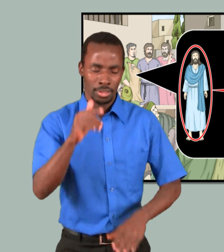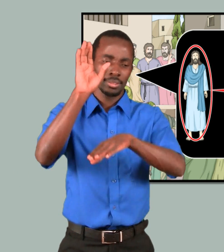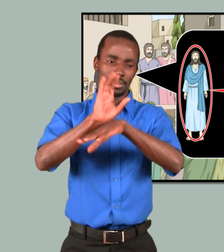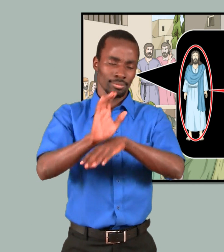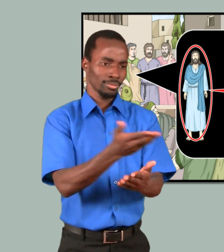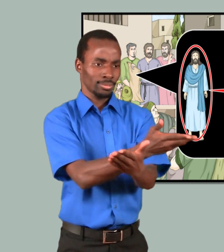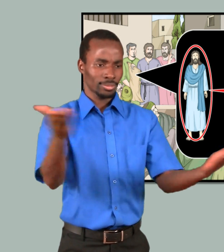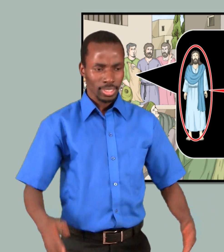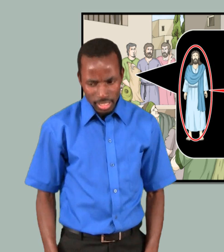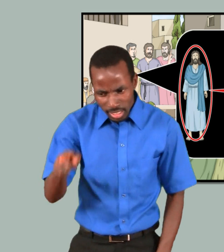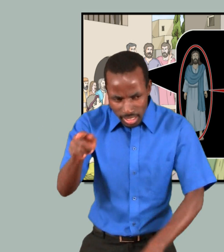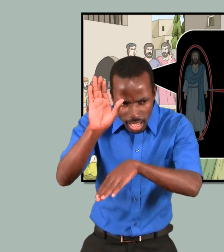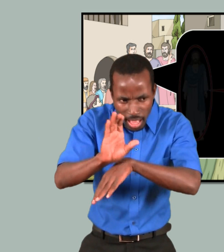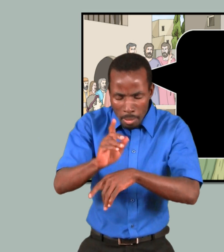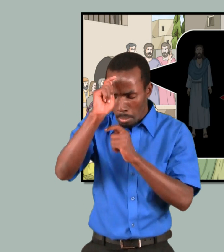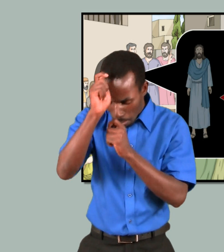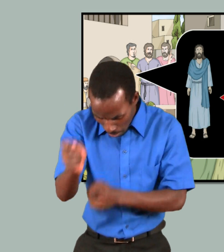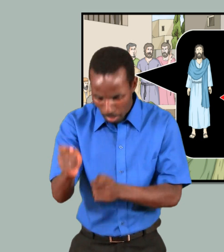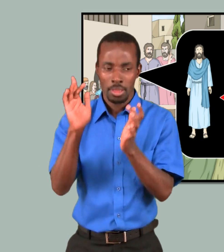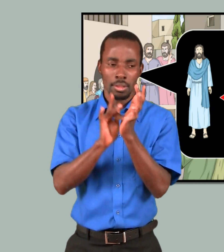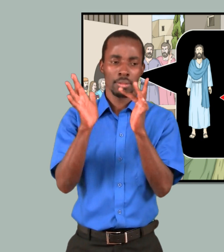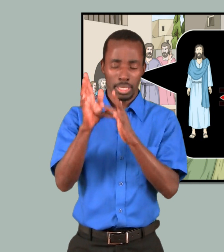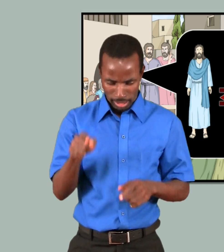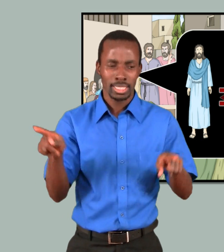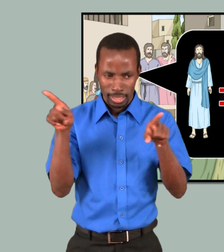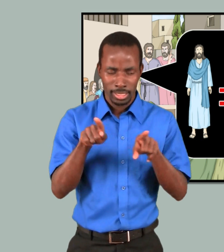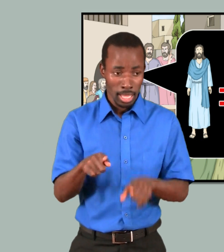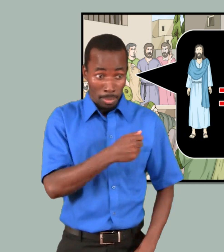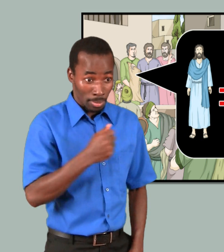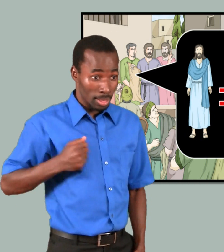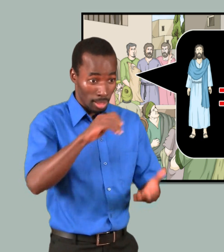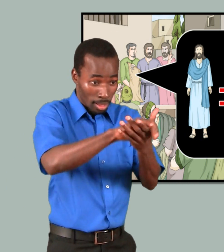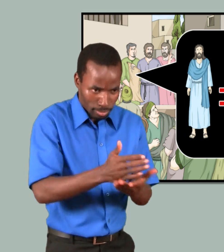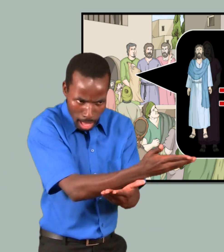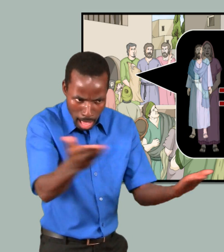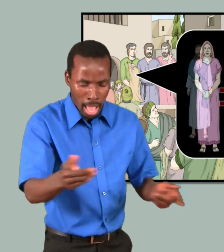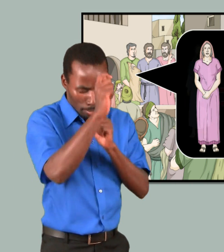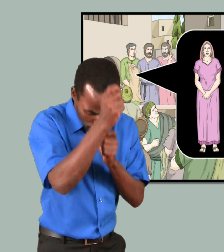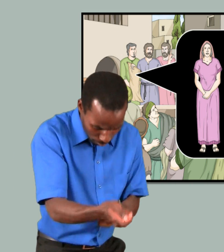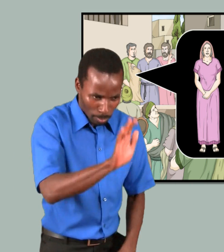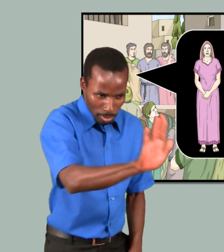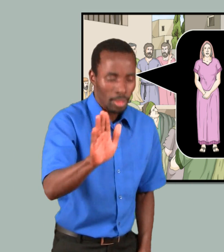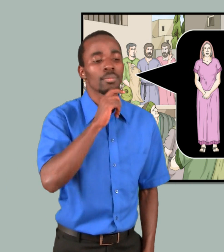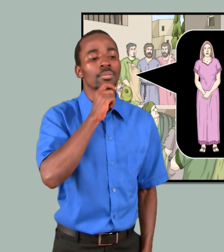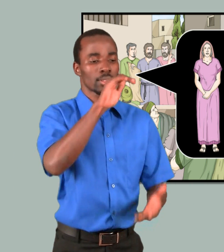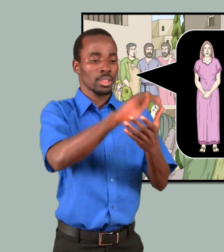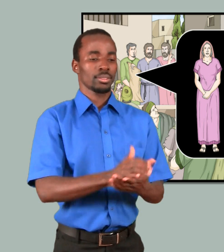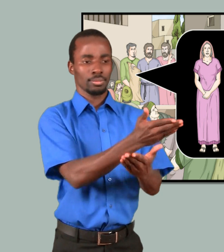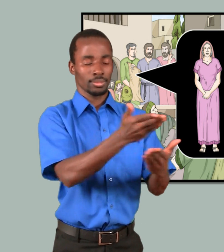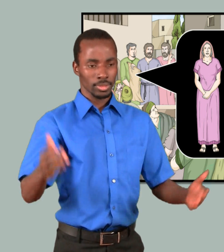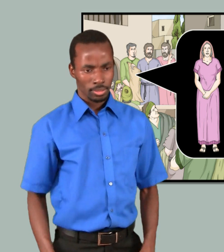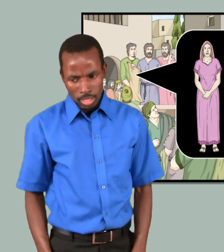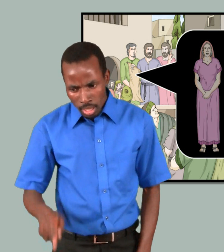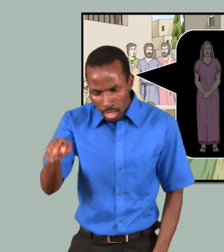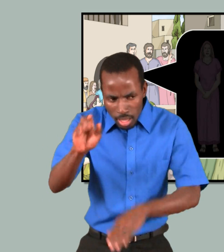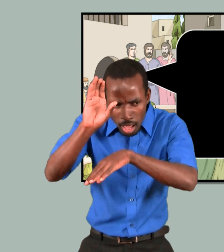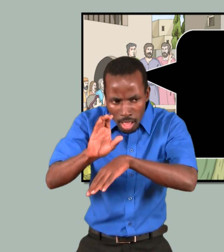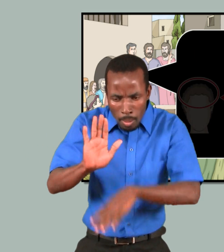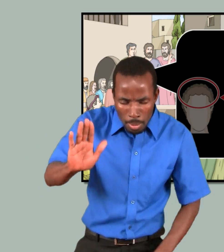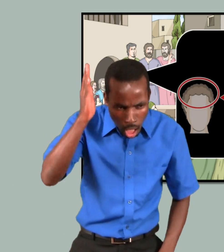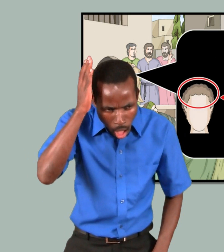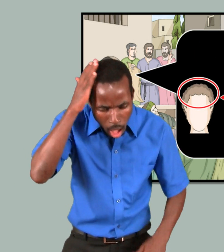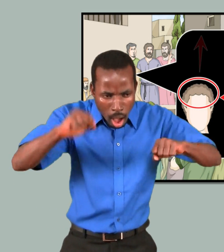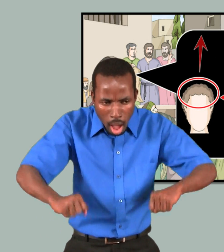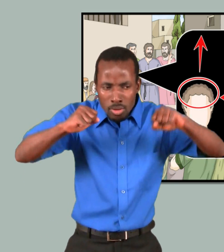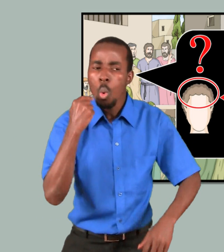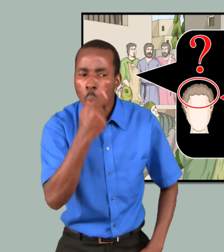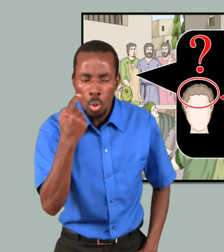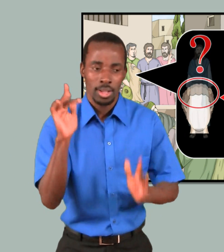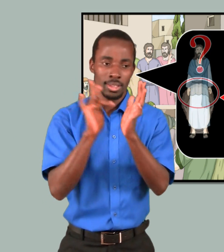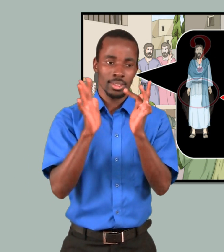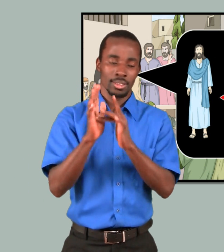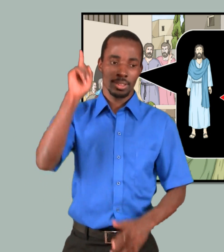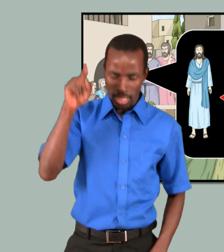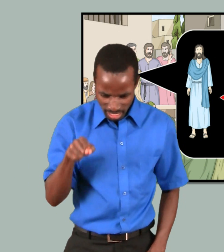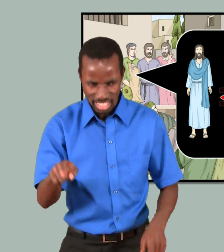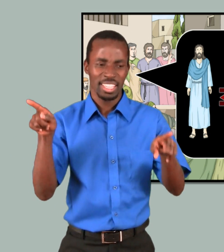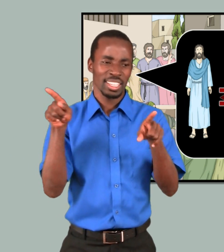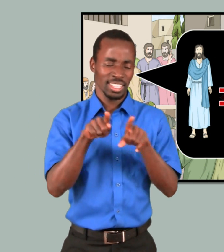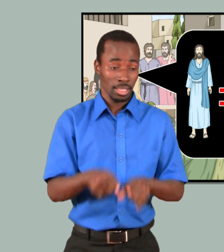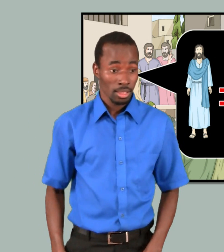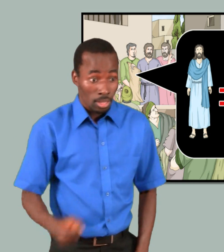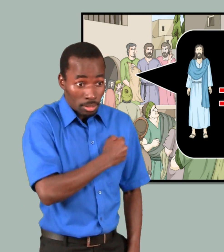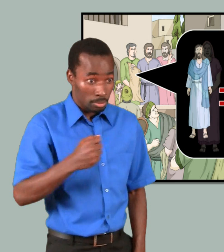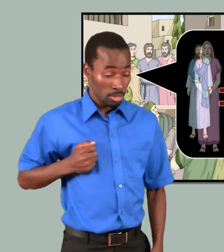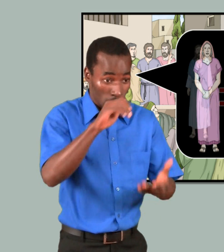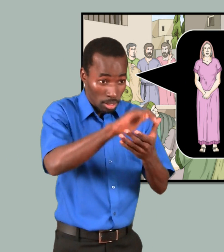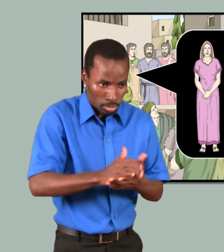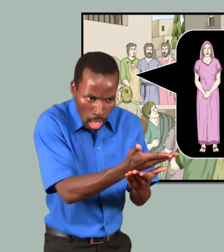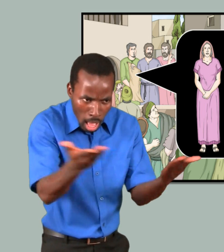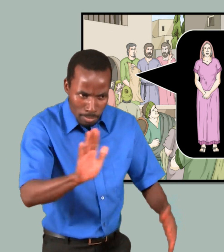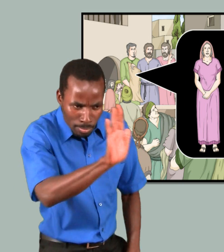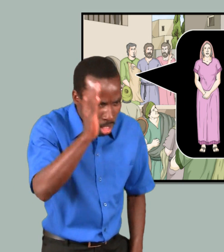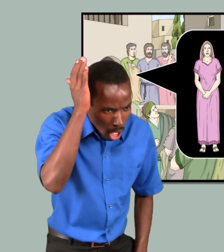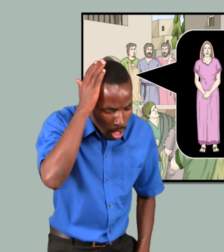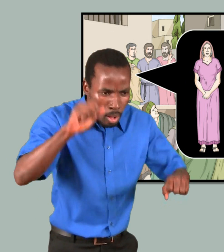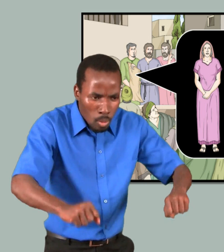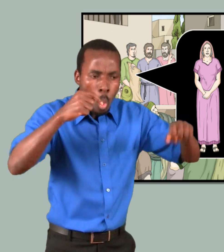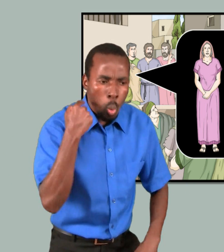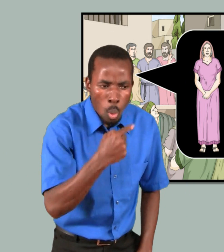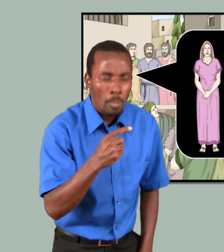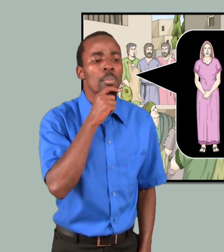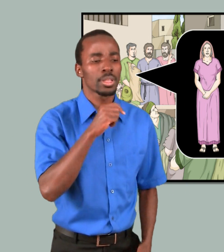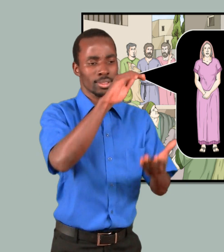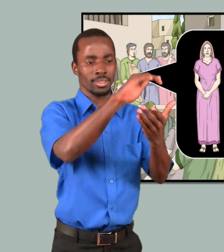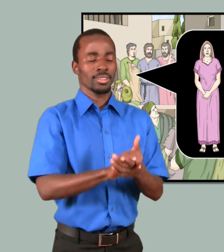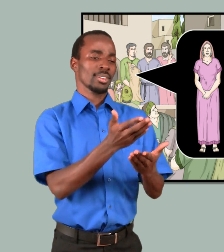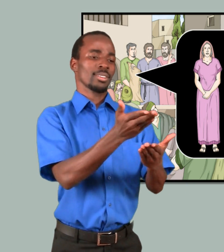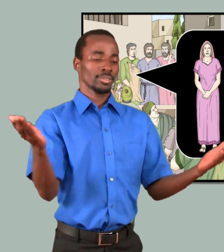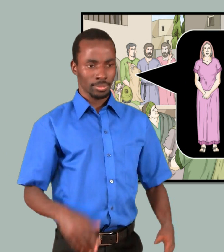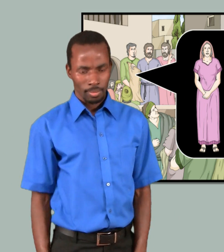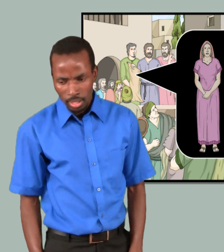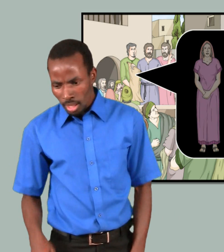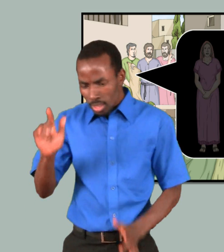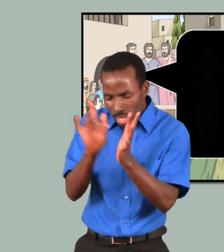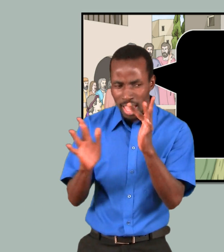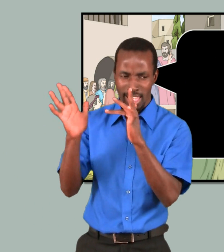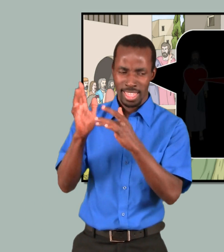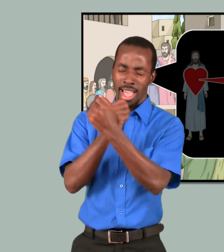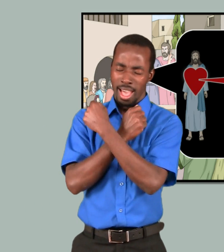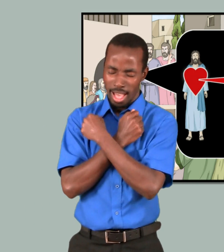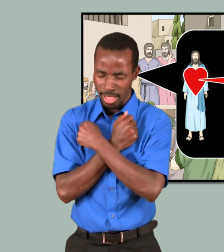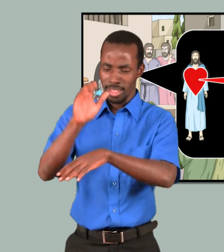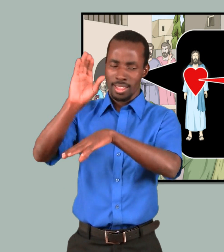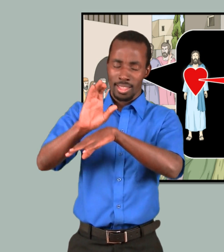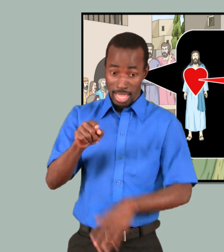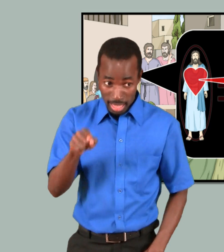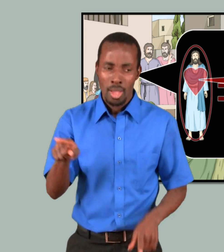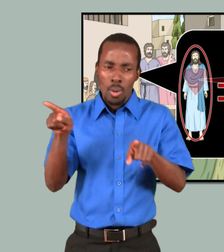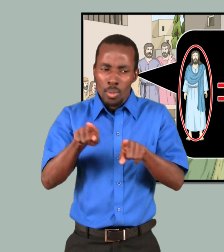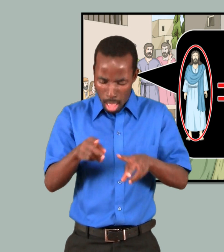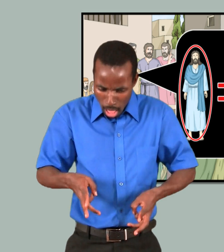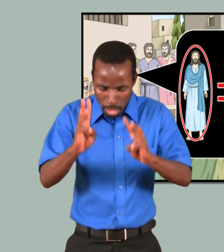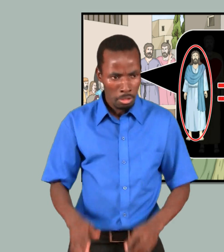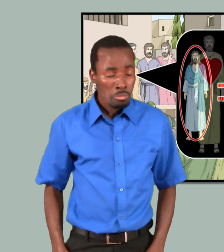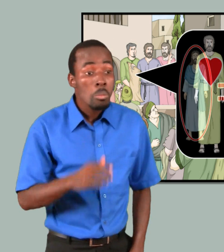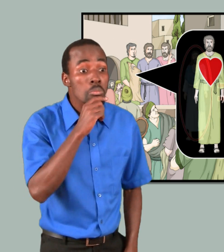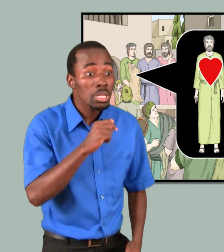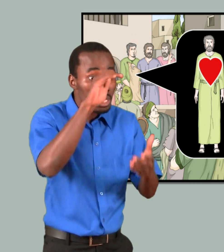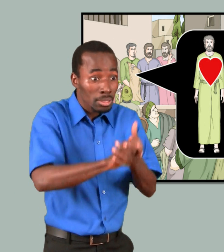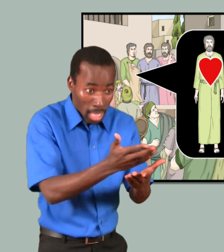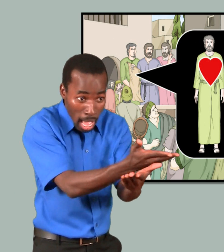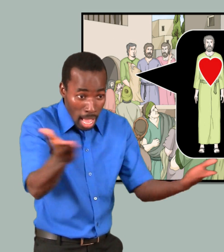Now as the church submits to Christ, so also wives should submit to their husbands in everything.